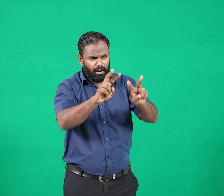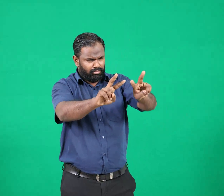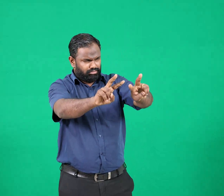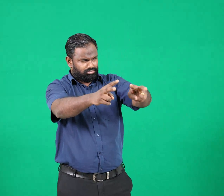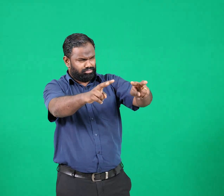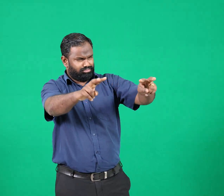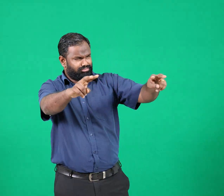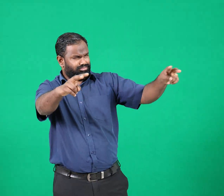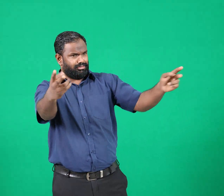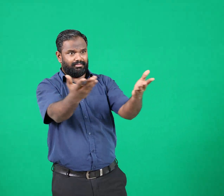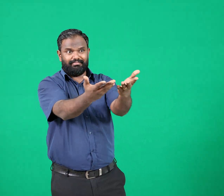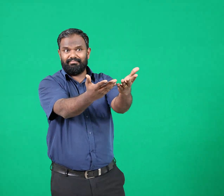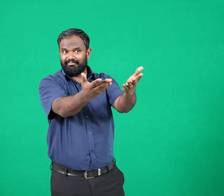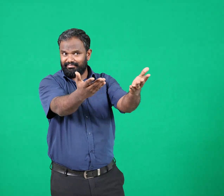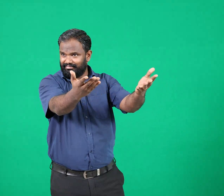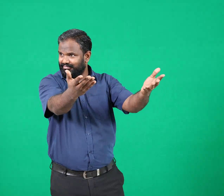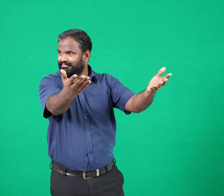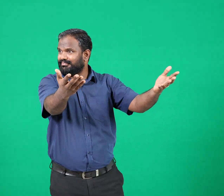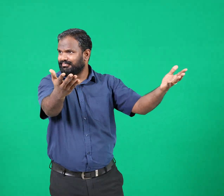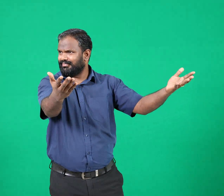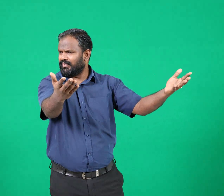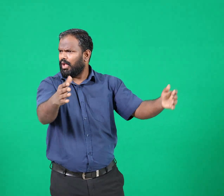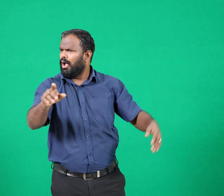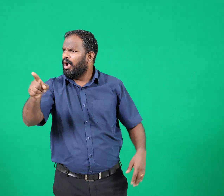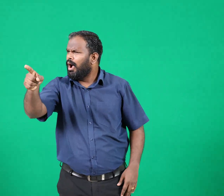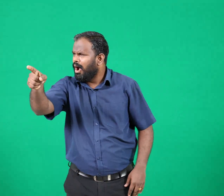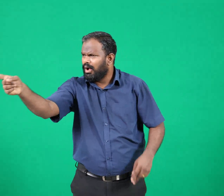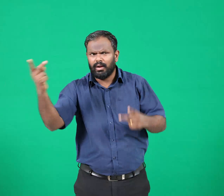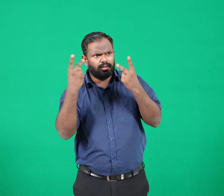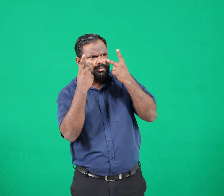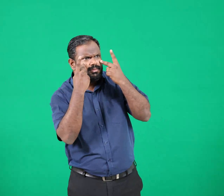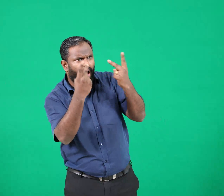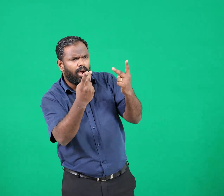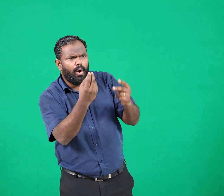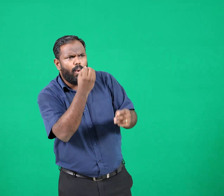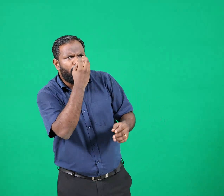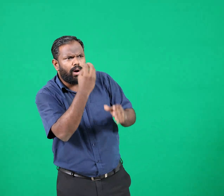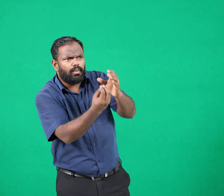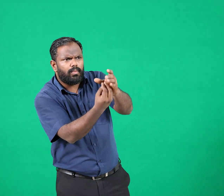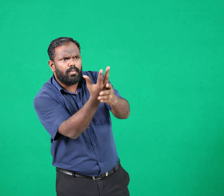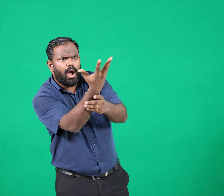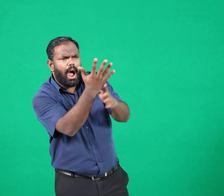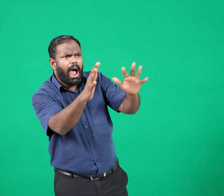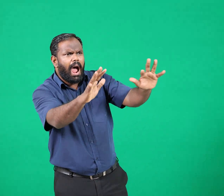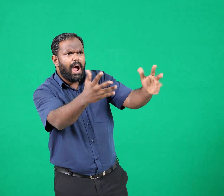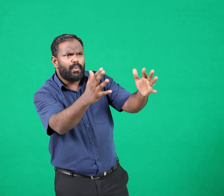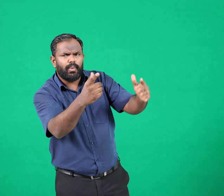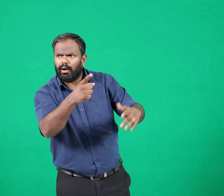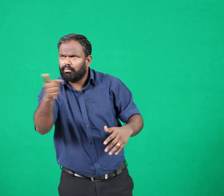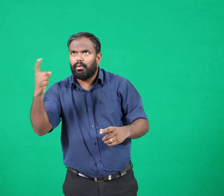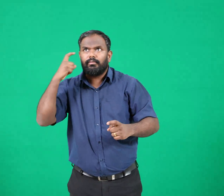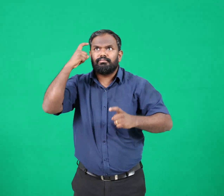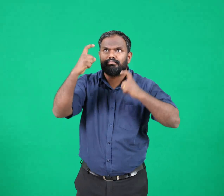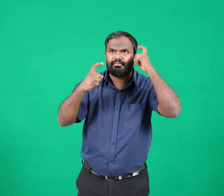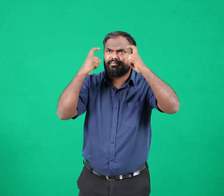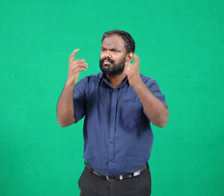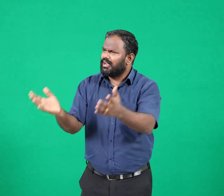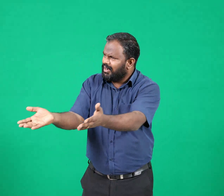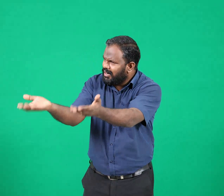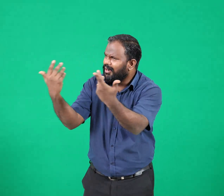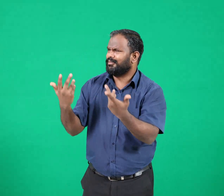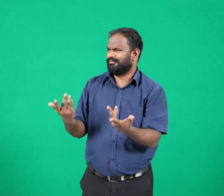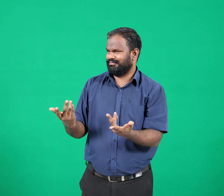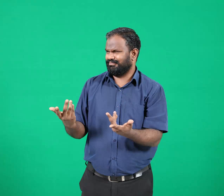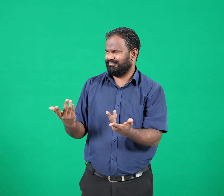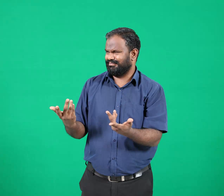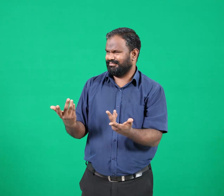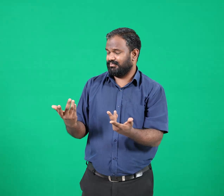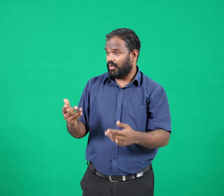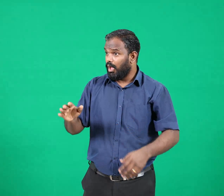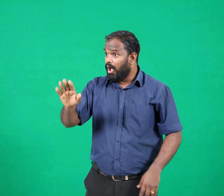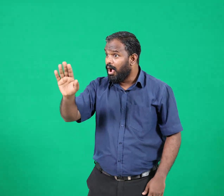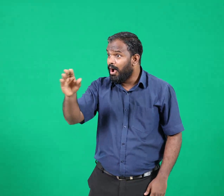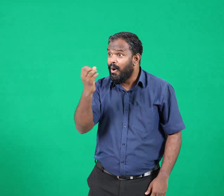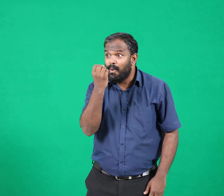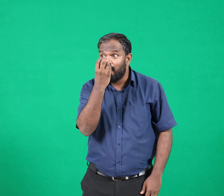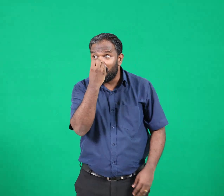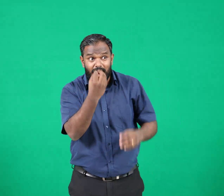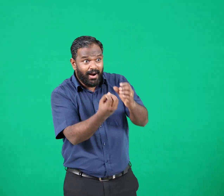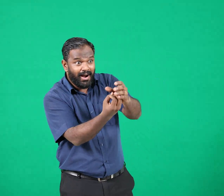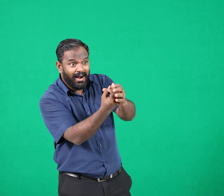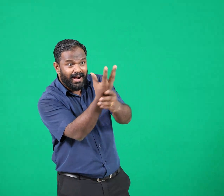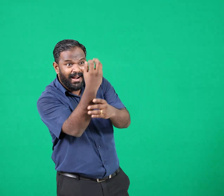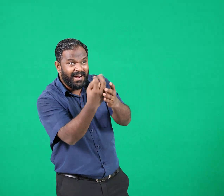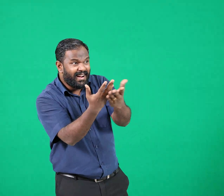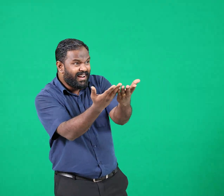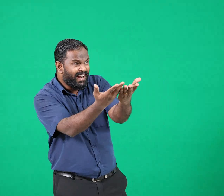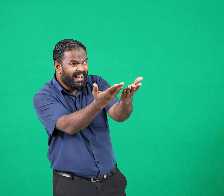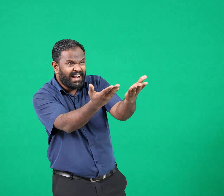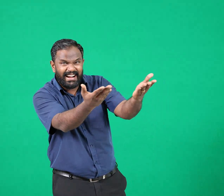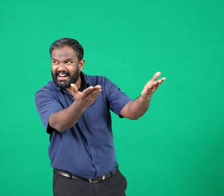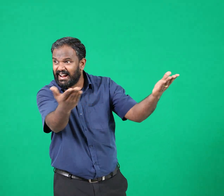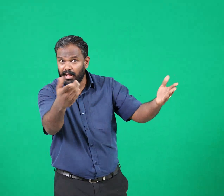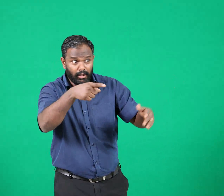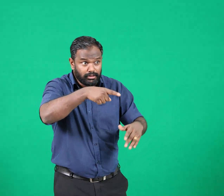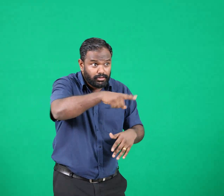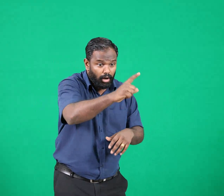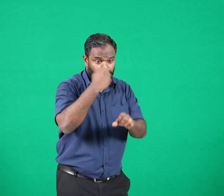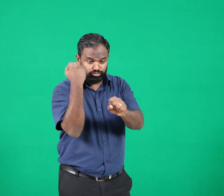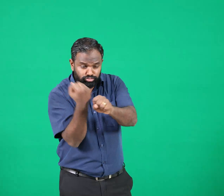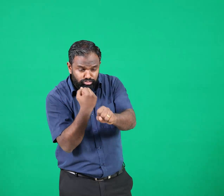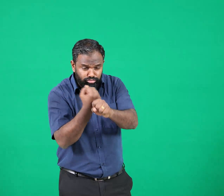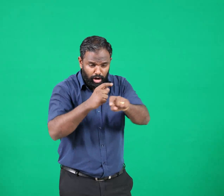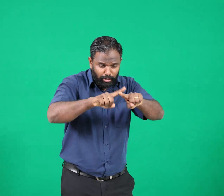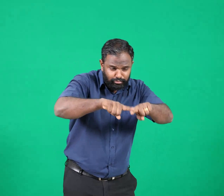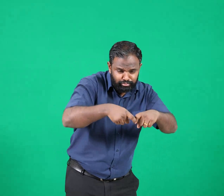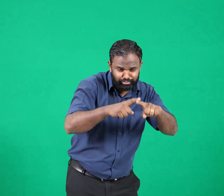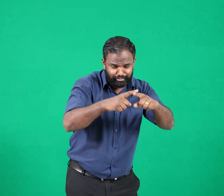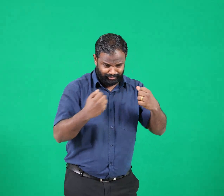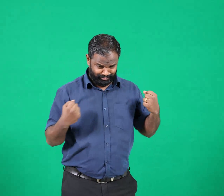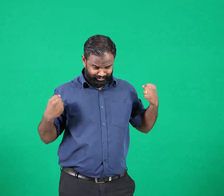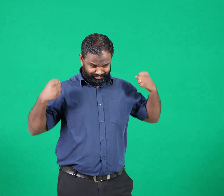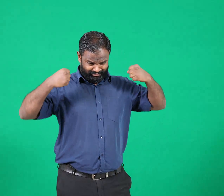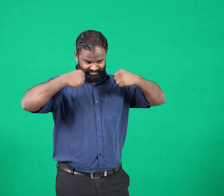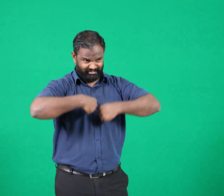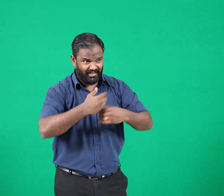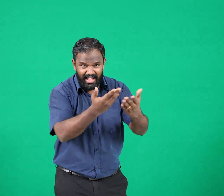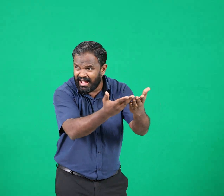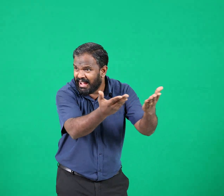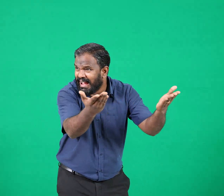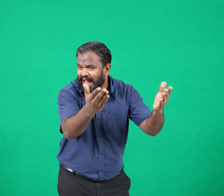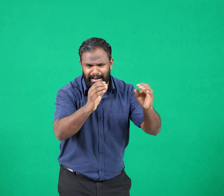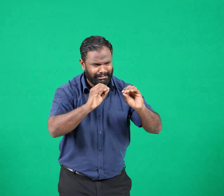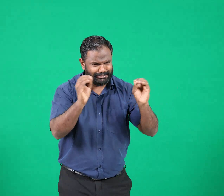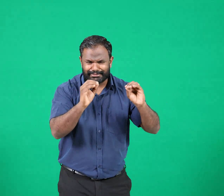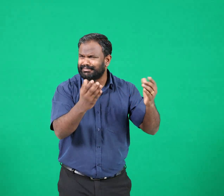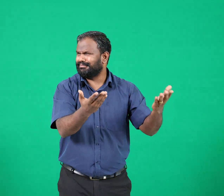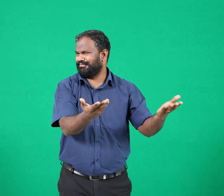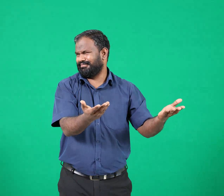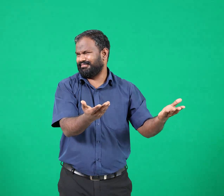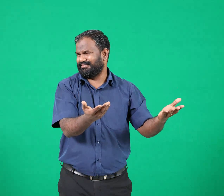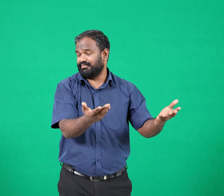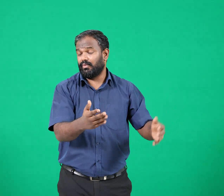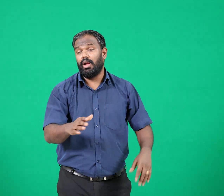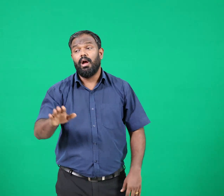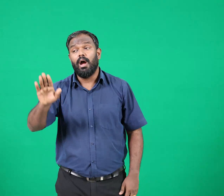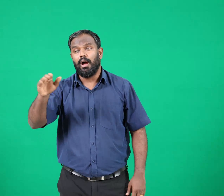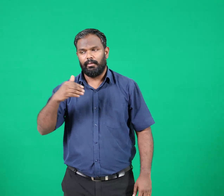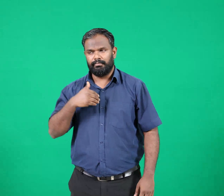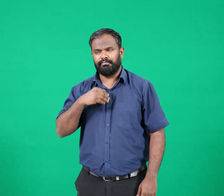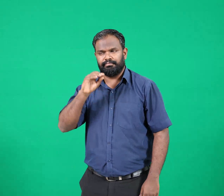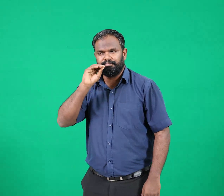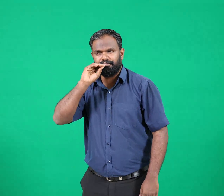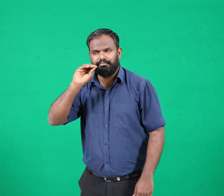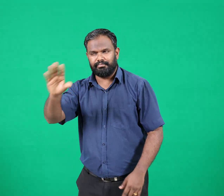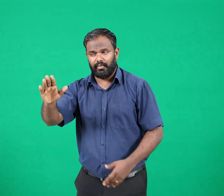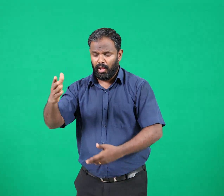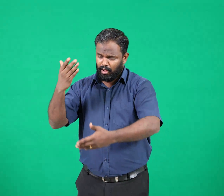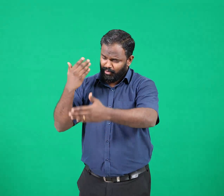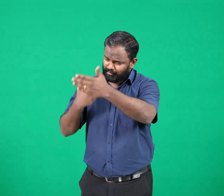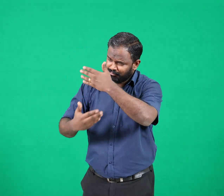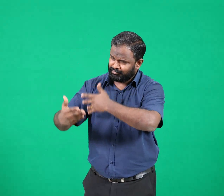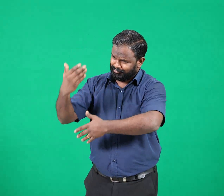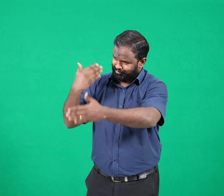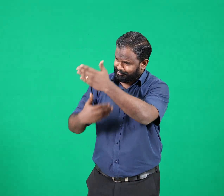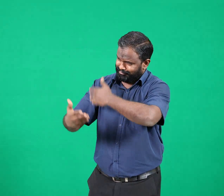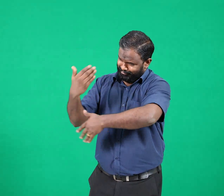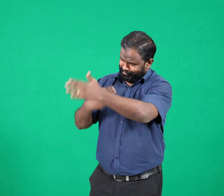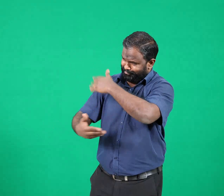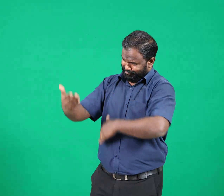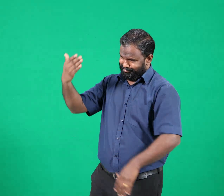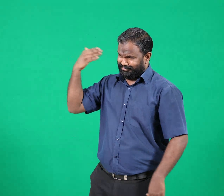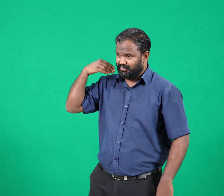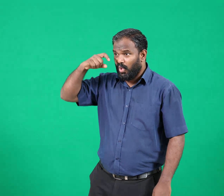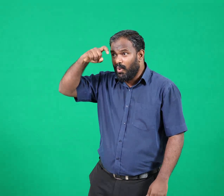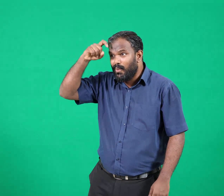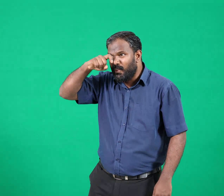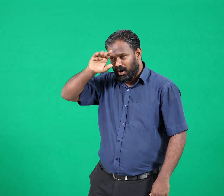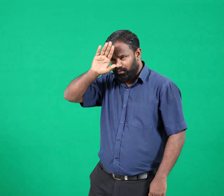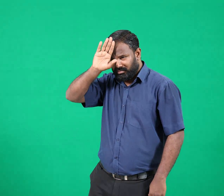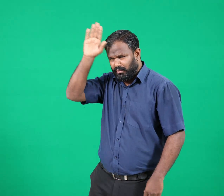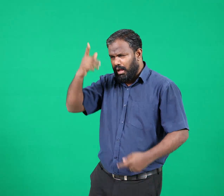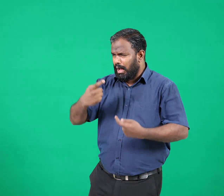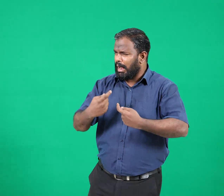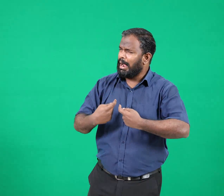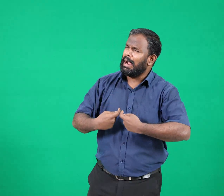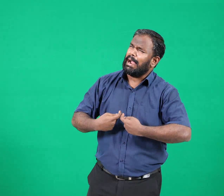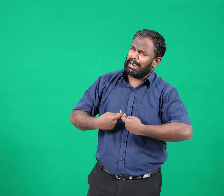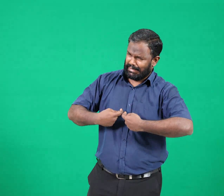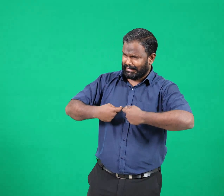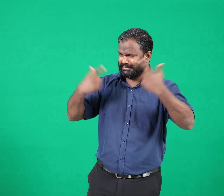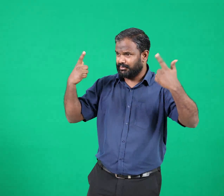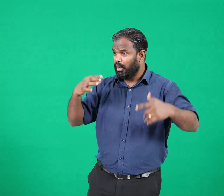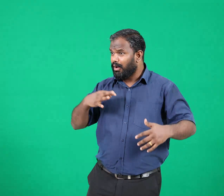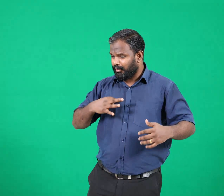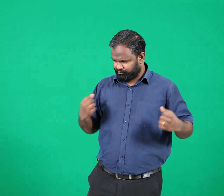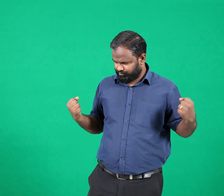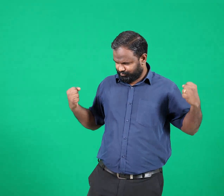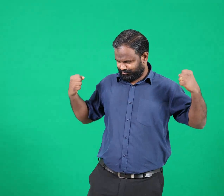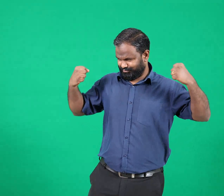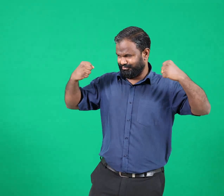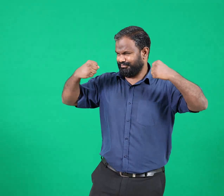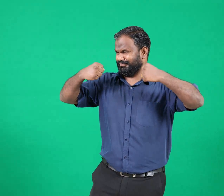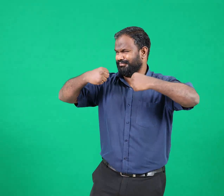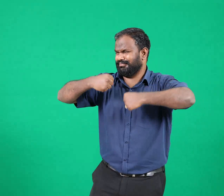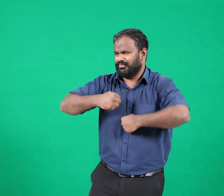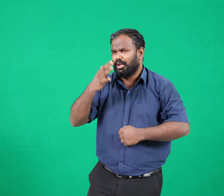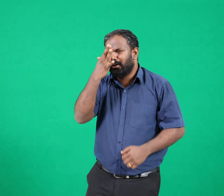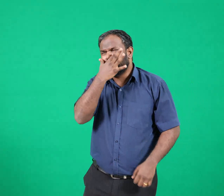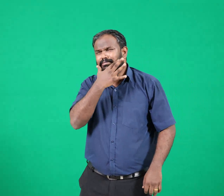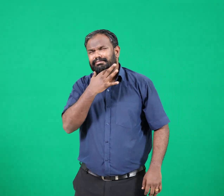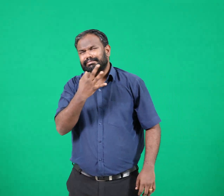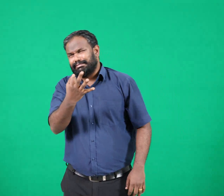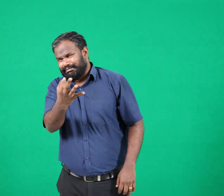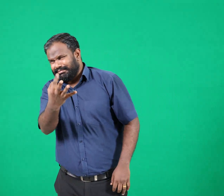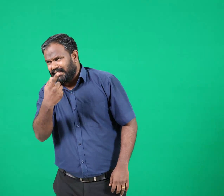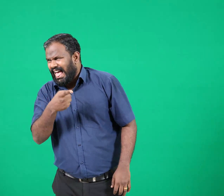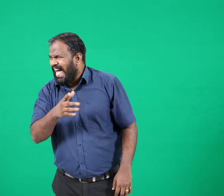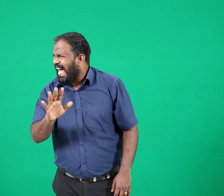Yet I tell you that not even Solomon in all his glory was adorned like one of these.